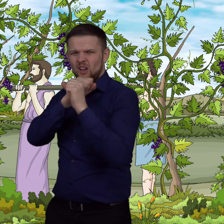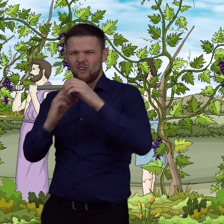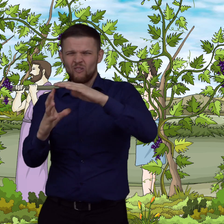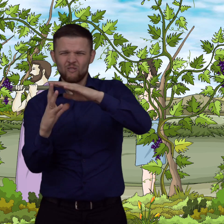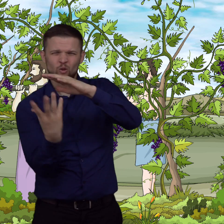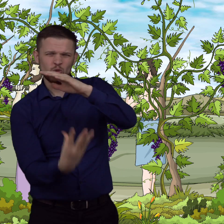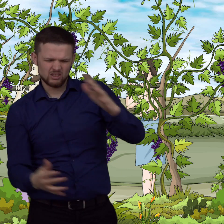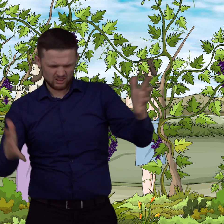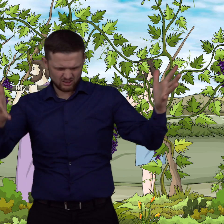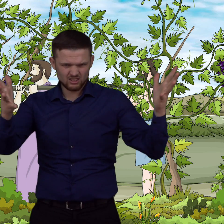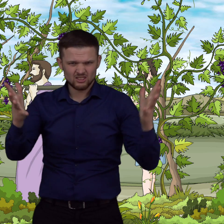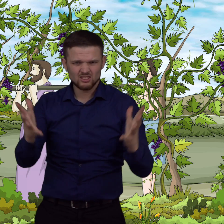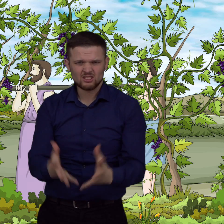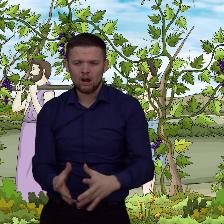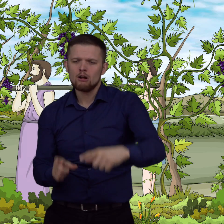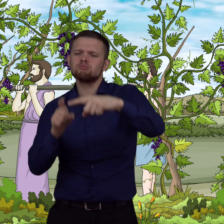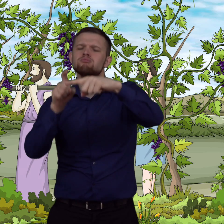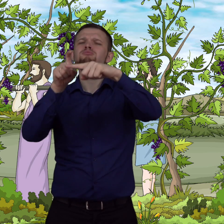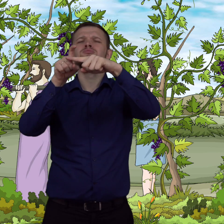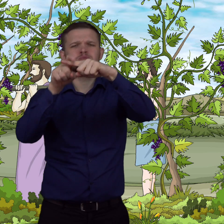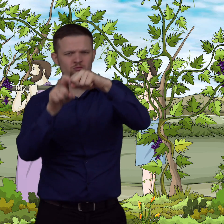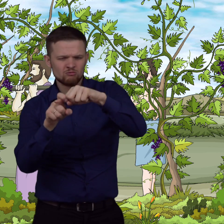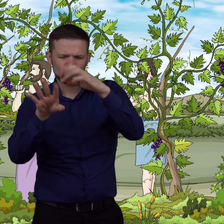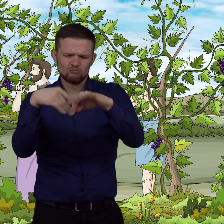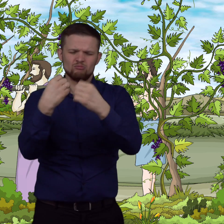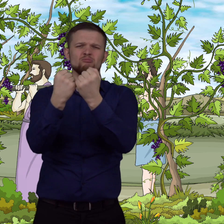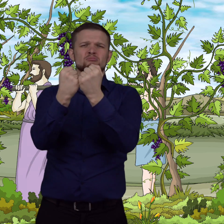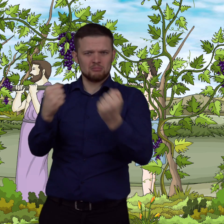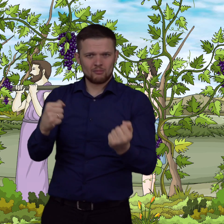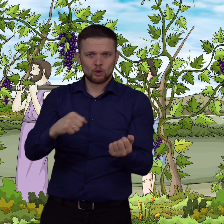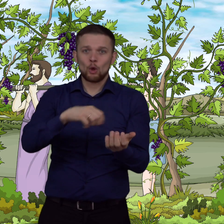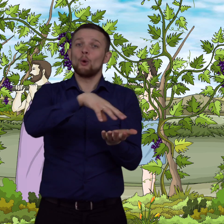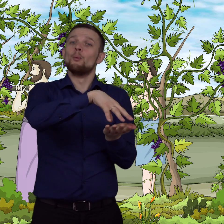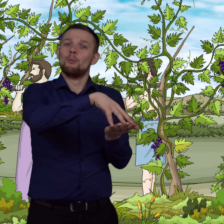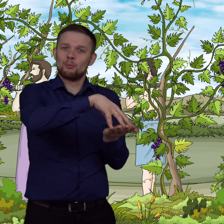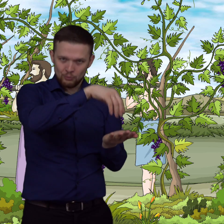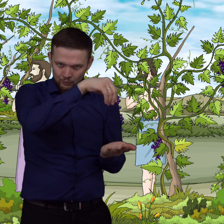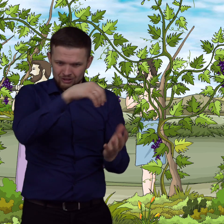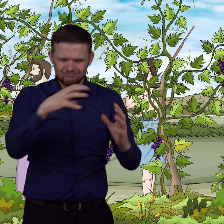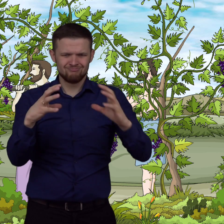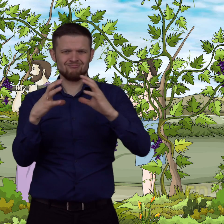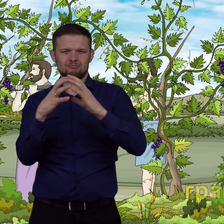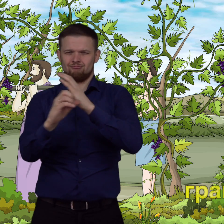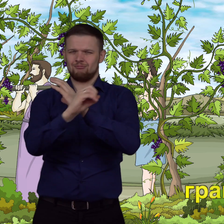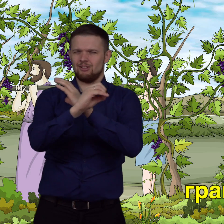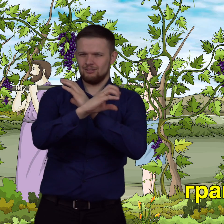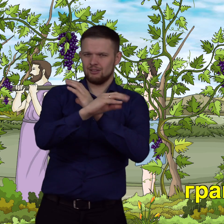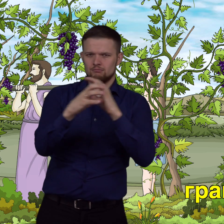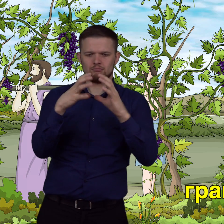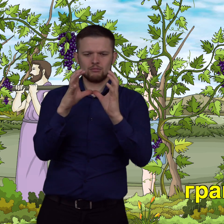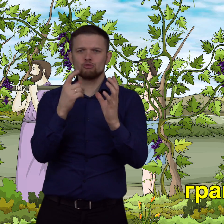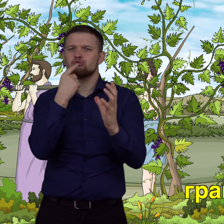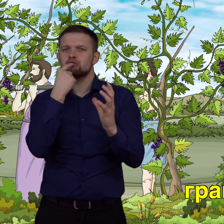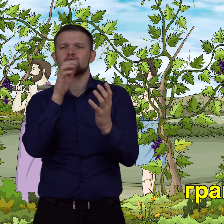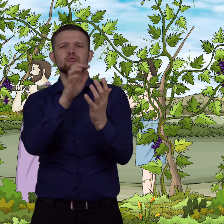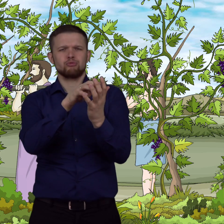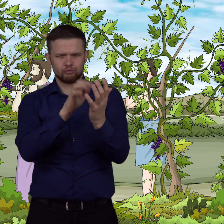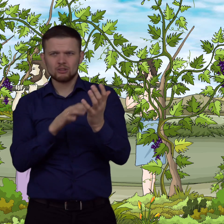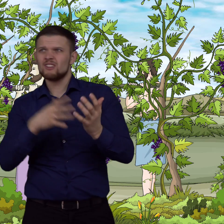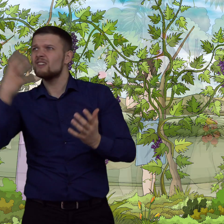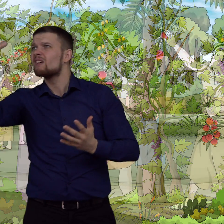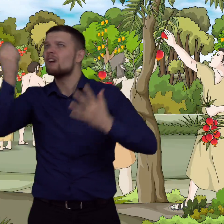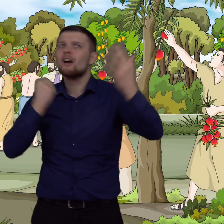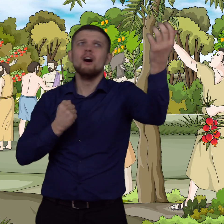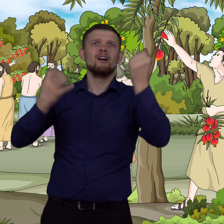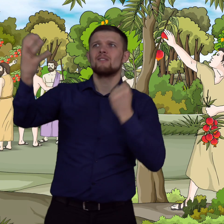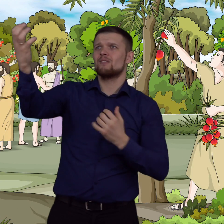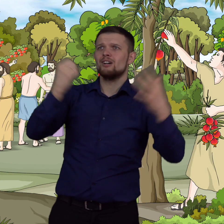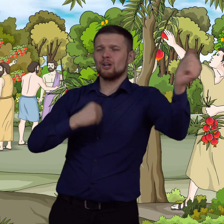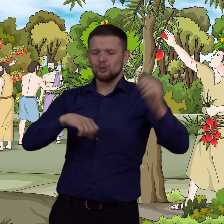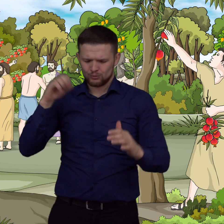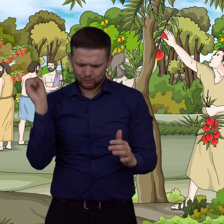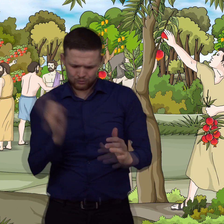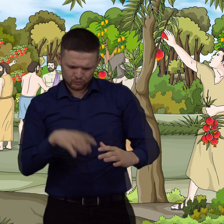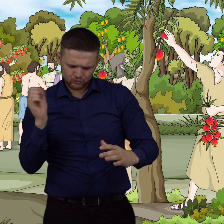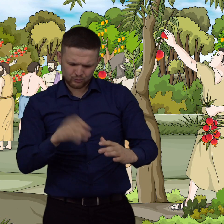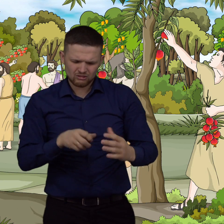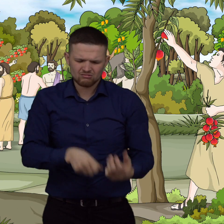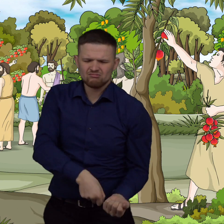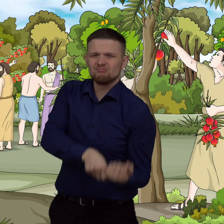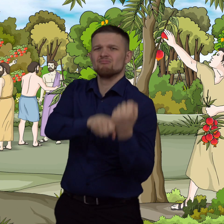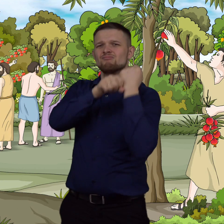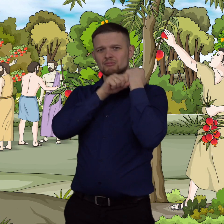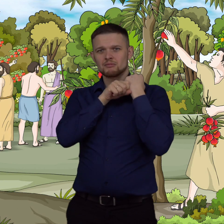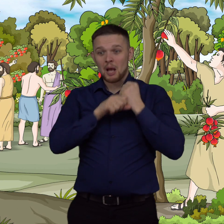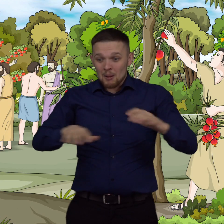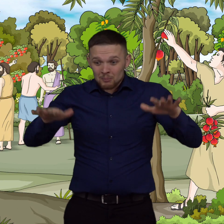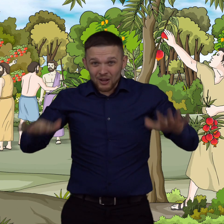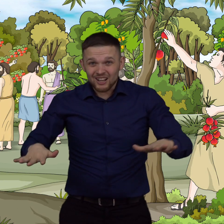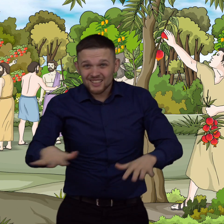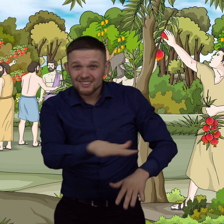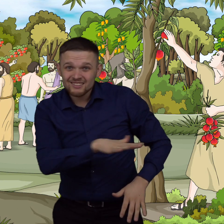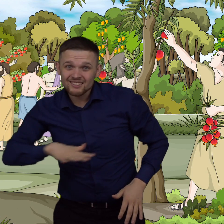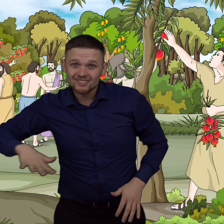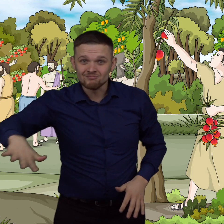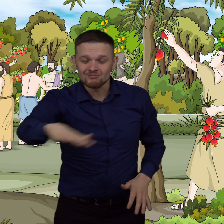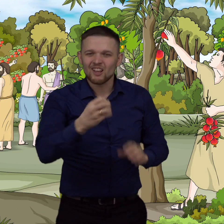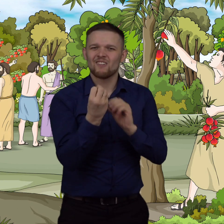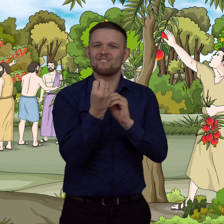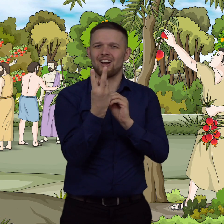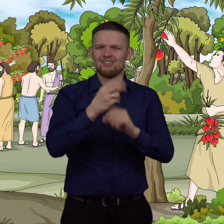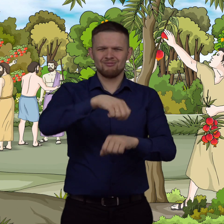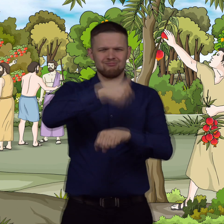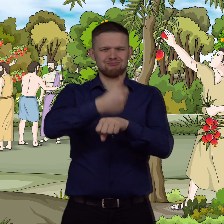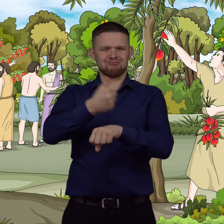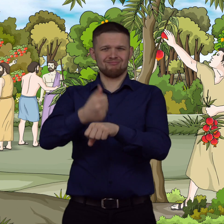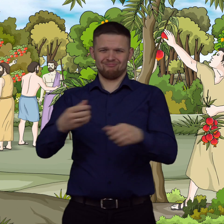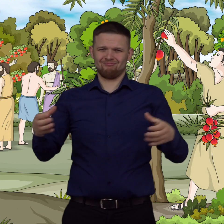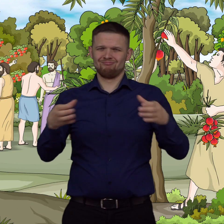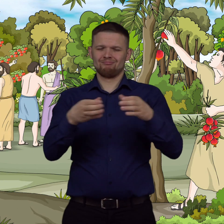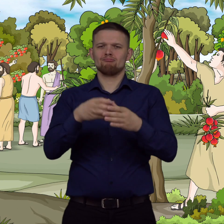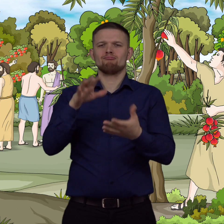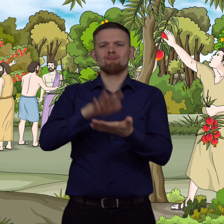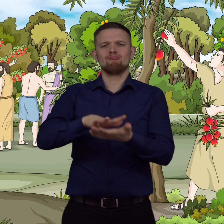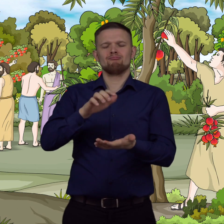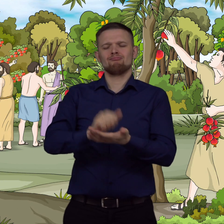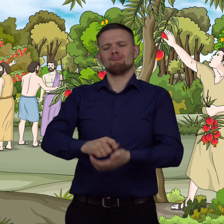They also took some pomegranates and figs.